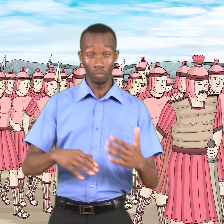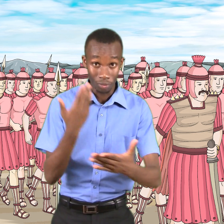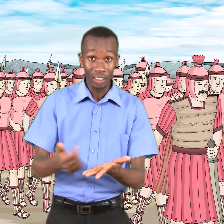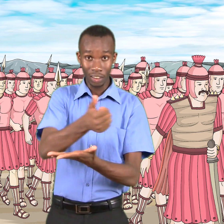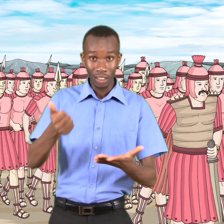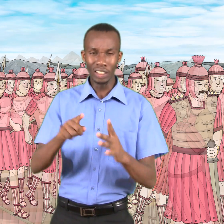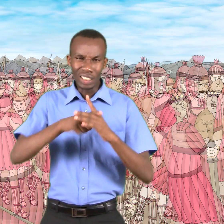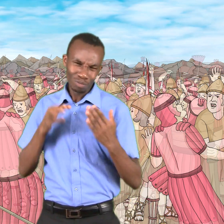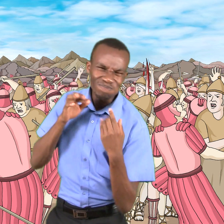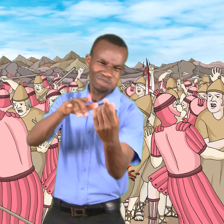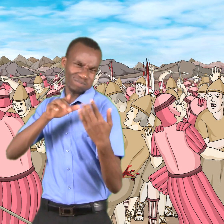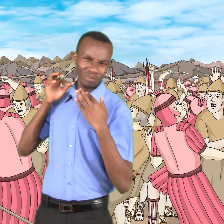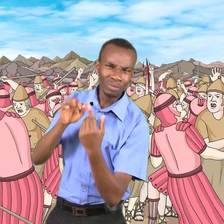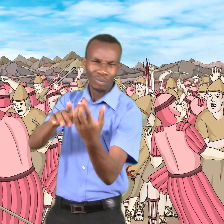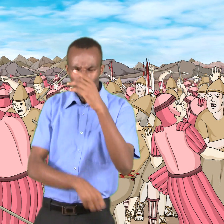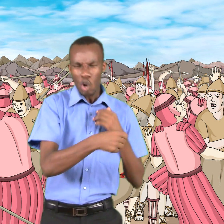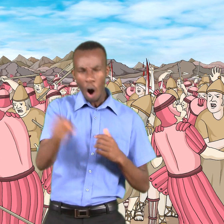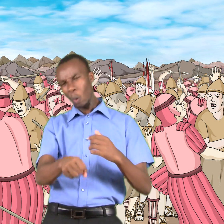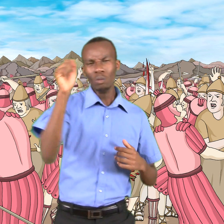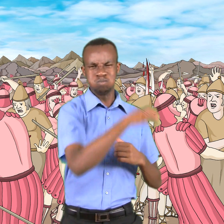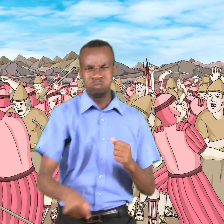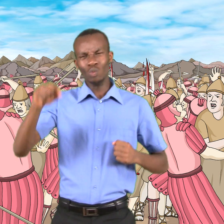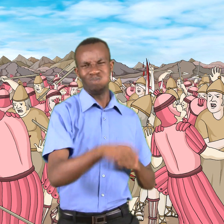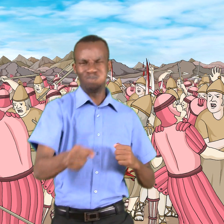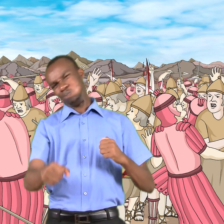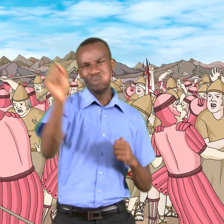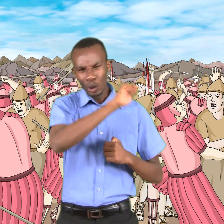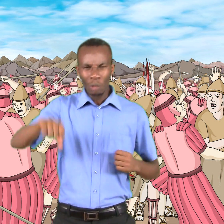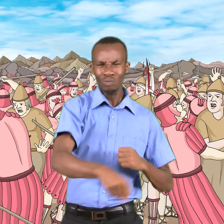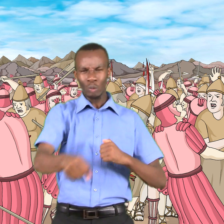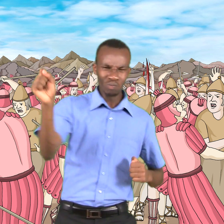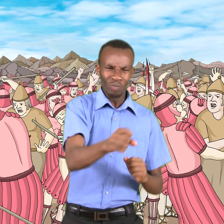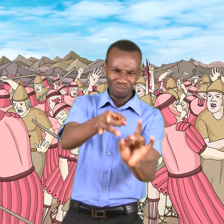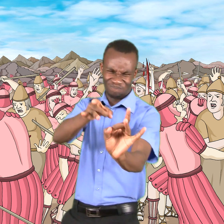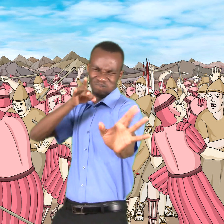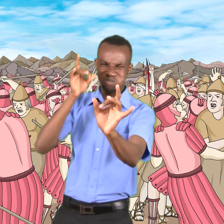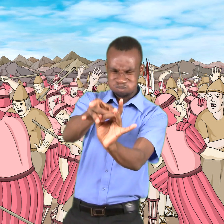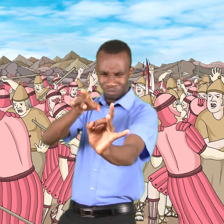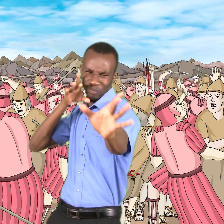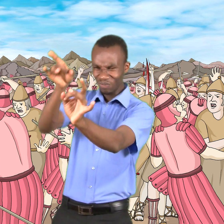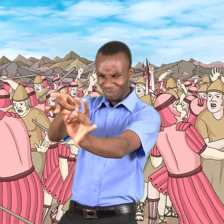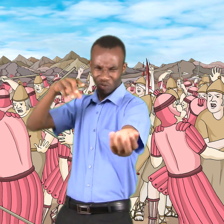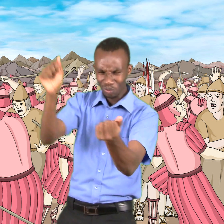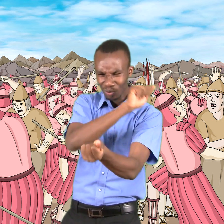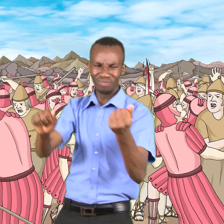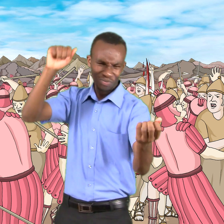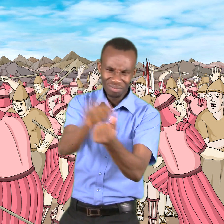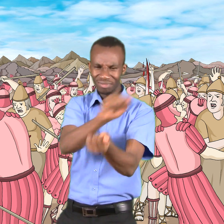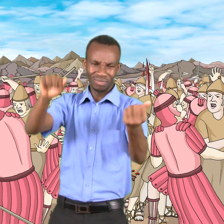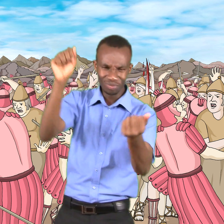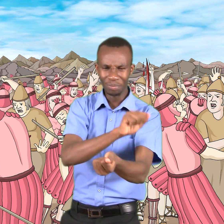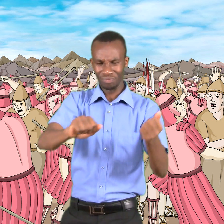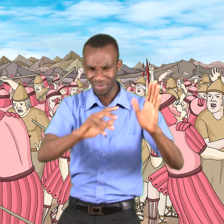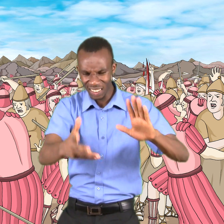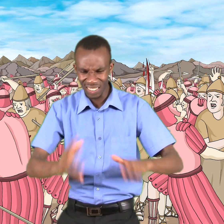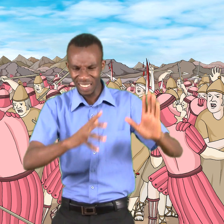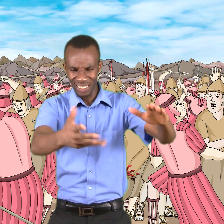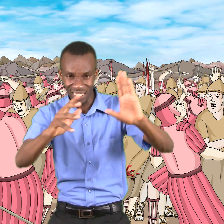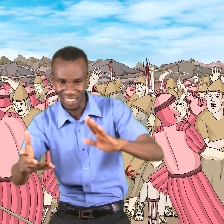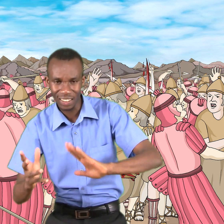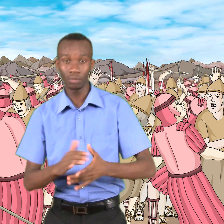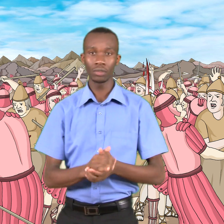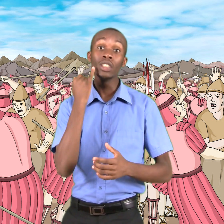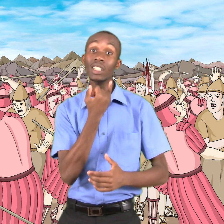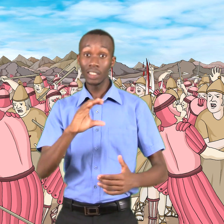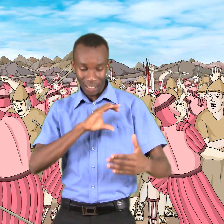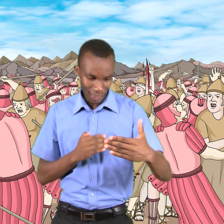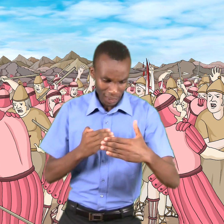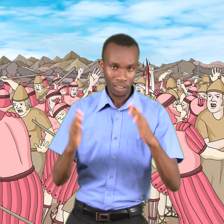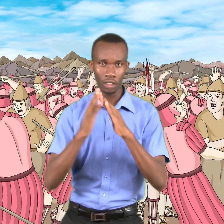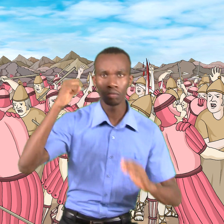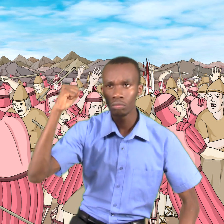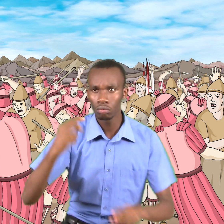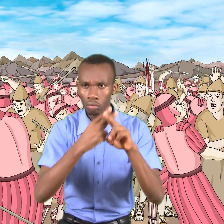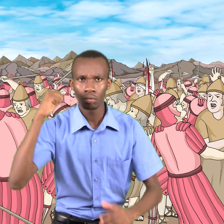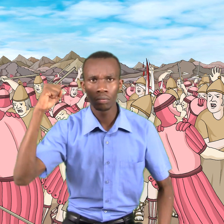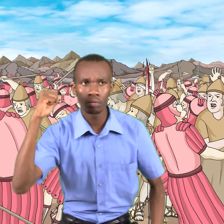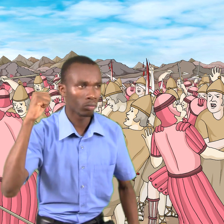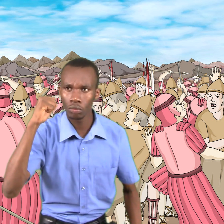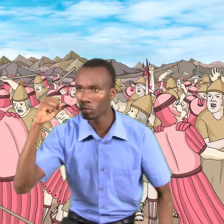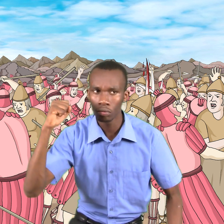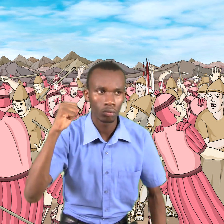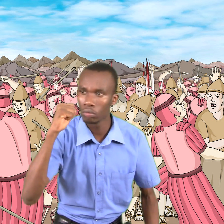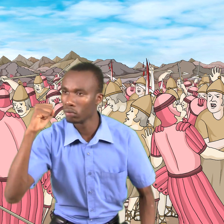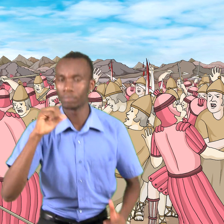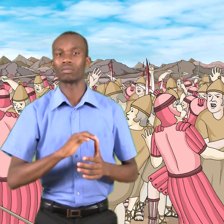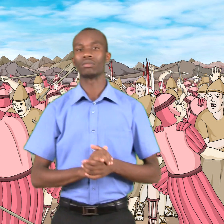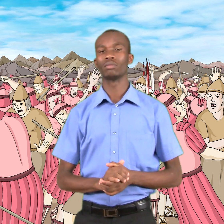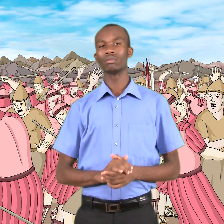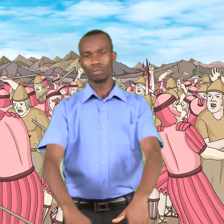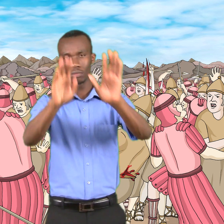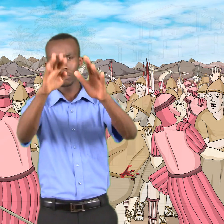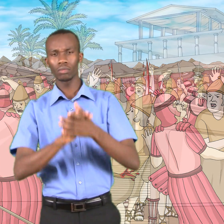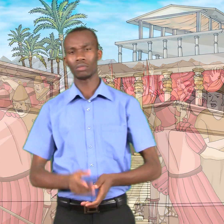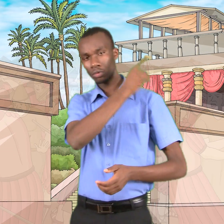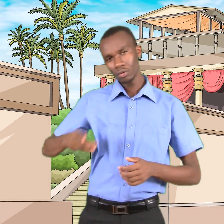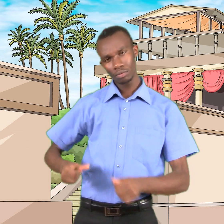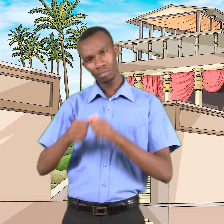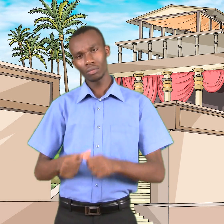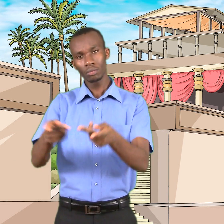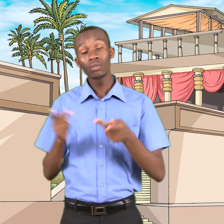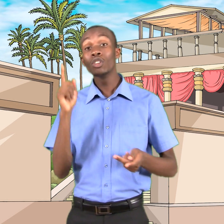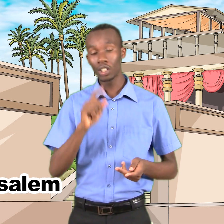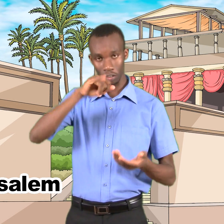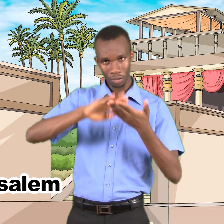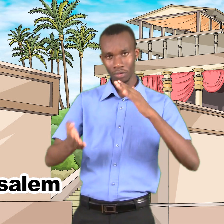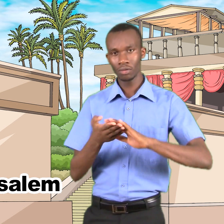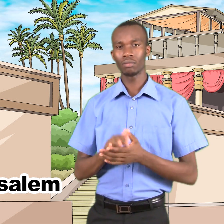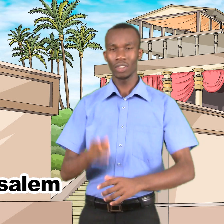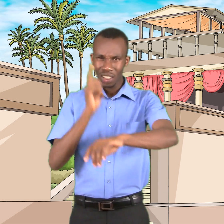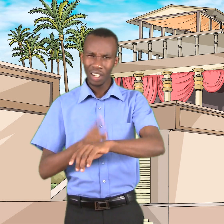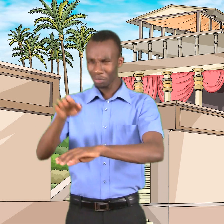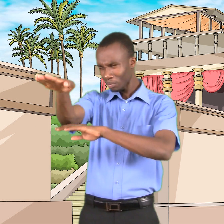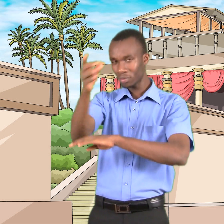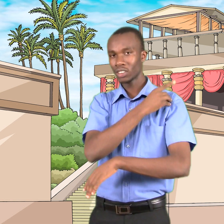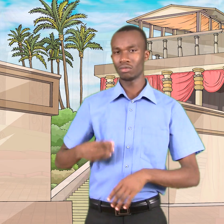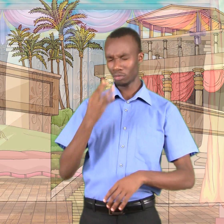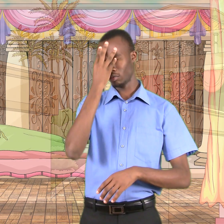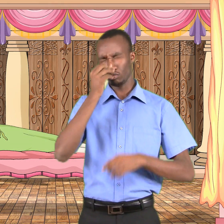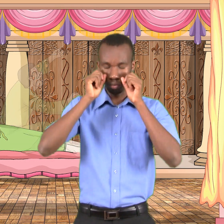They destroyed the Ammonites and besieged Rabbah, but David remained in Jerusalem.